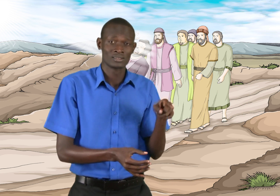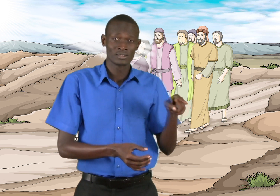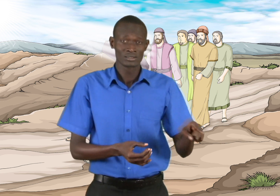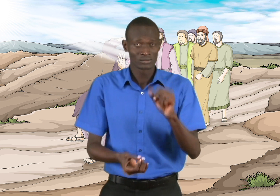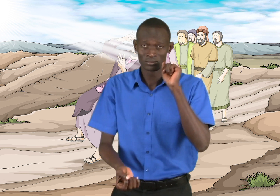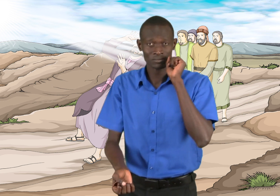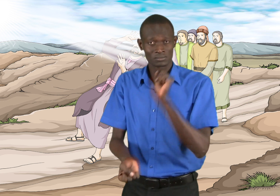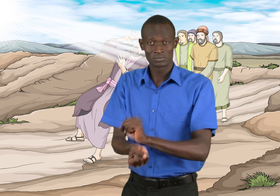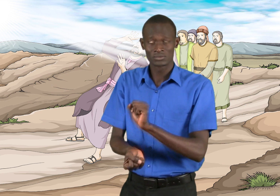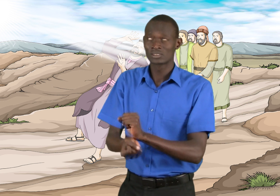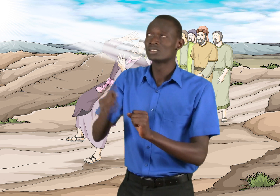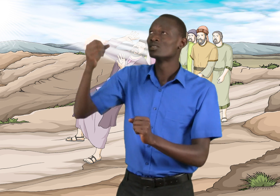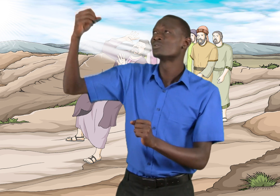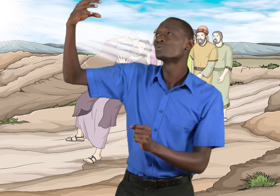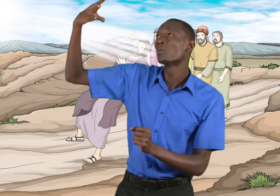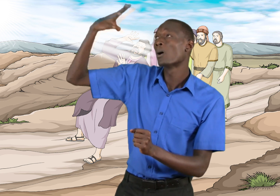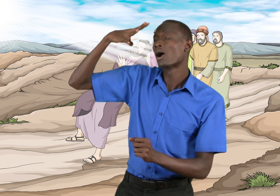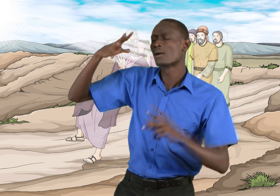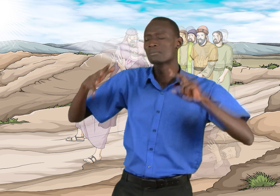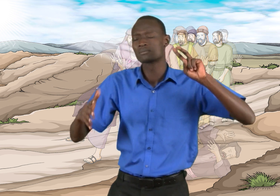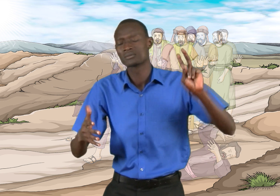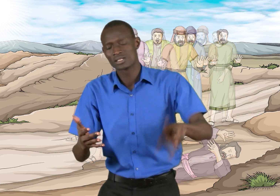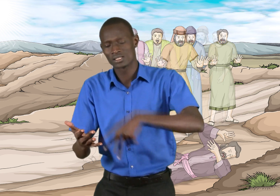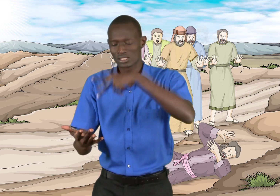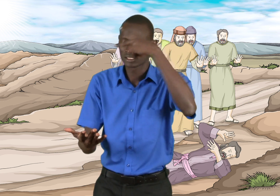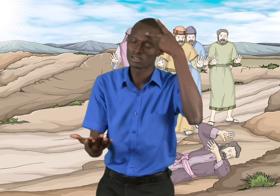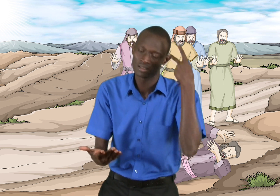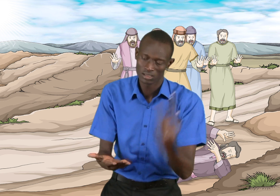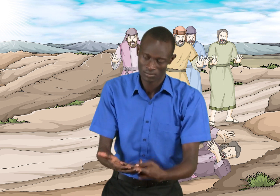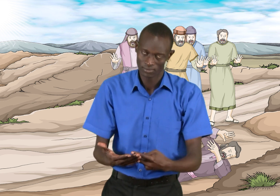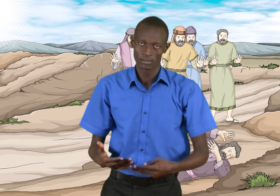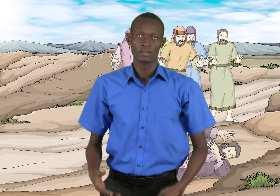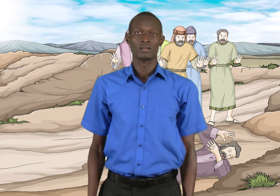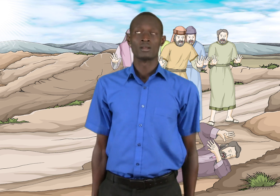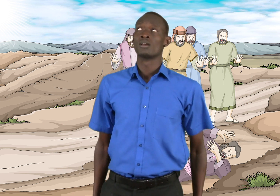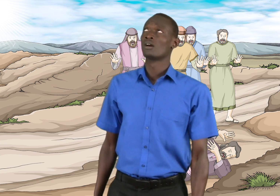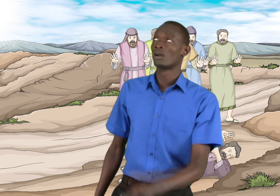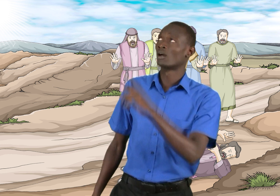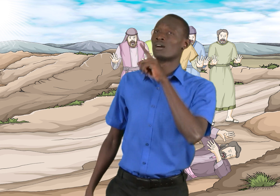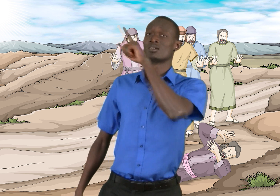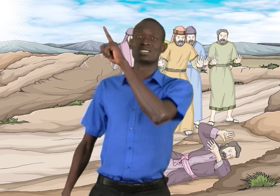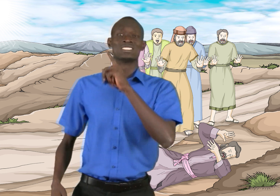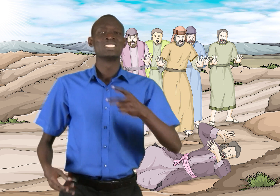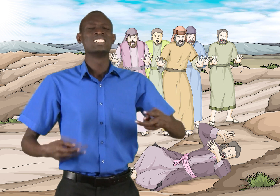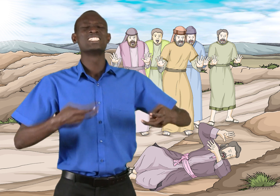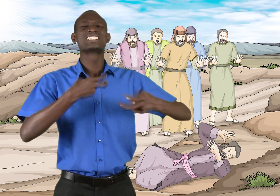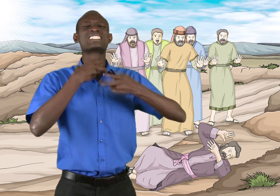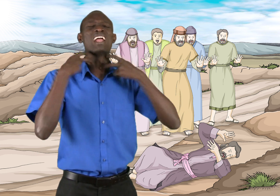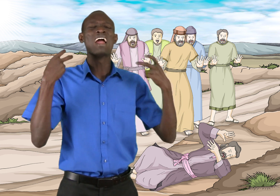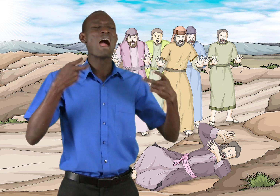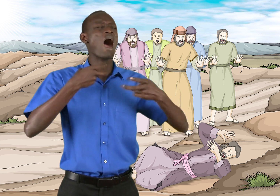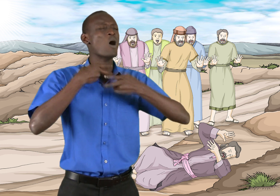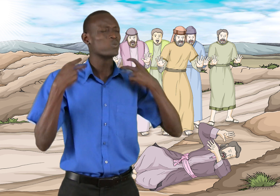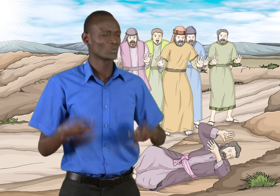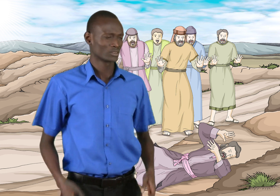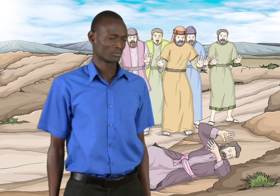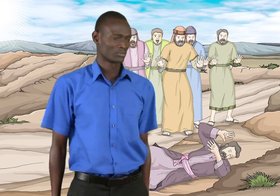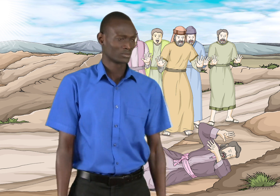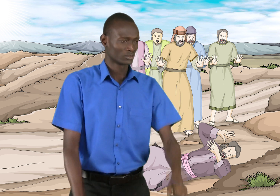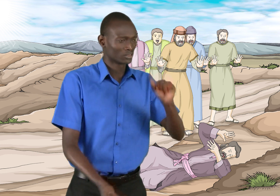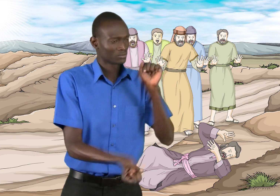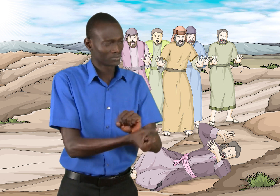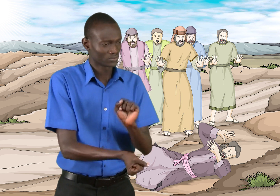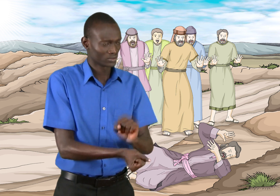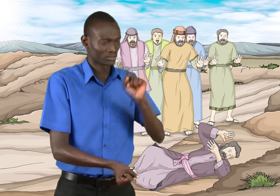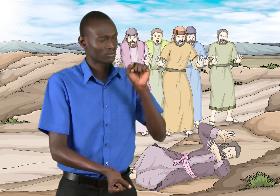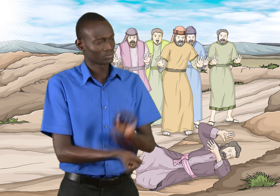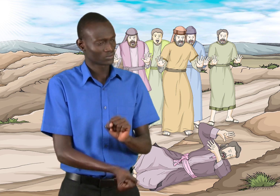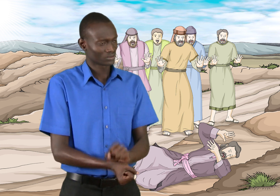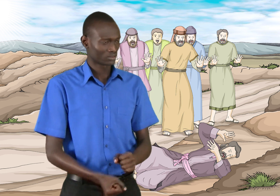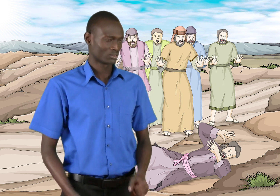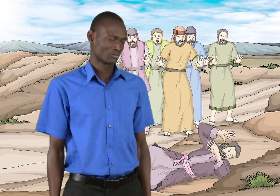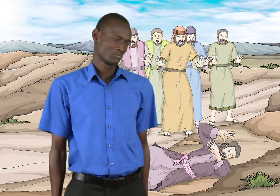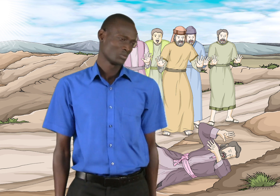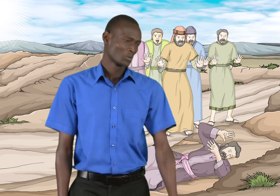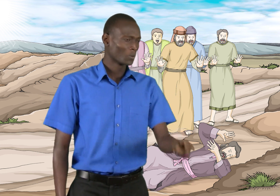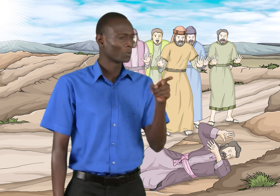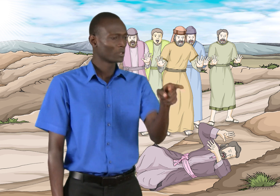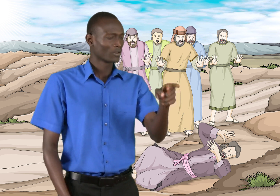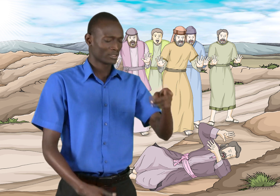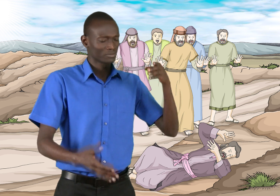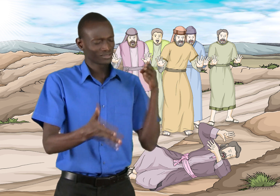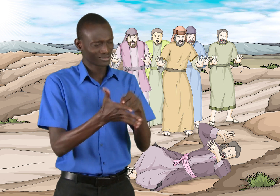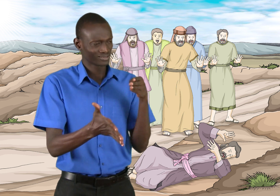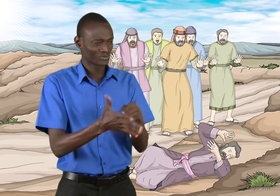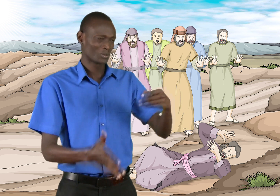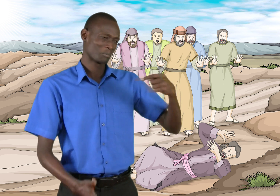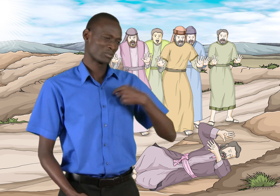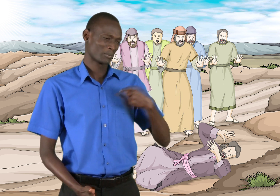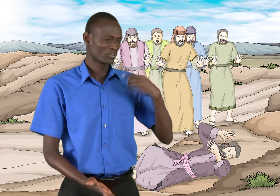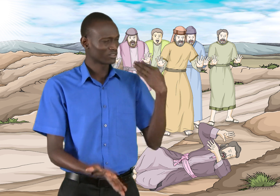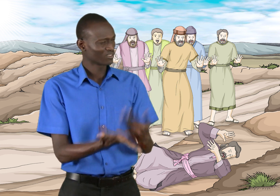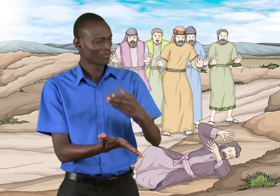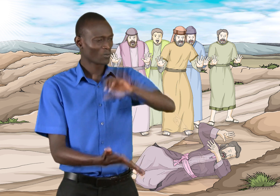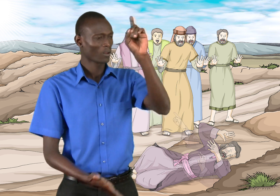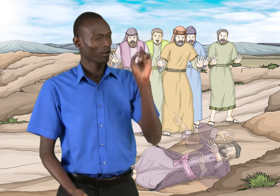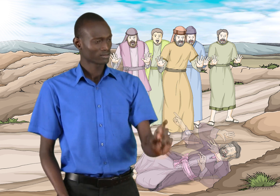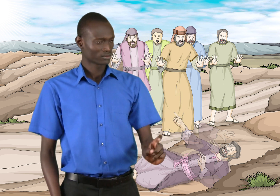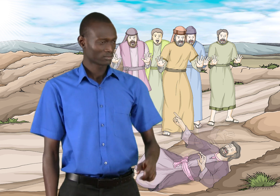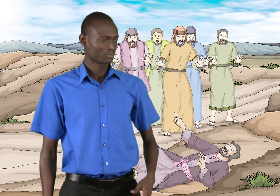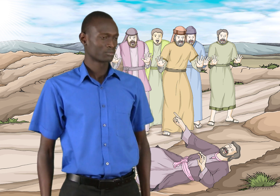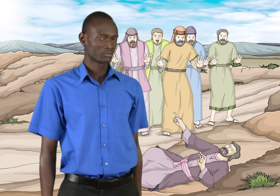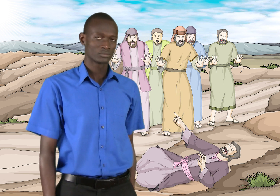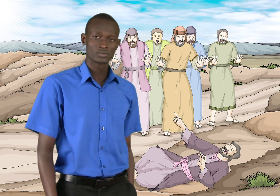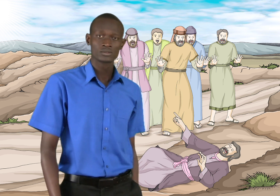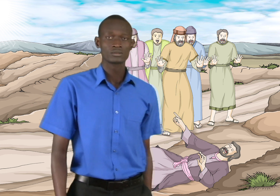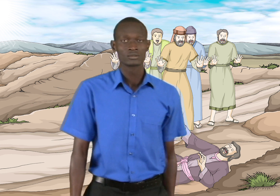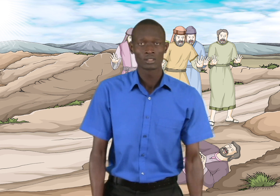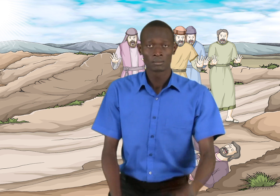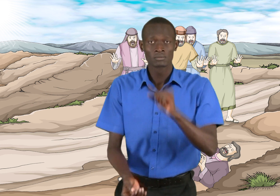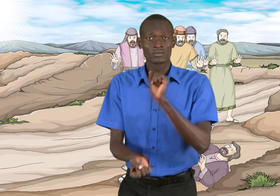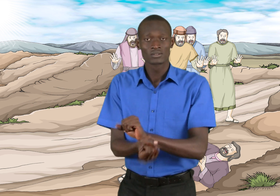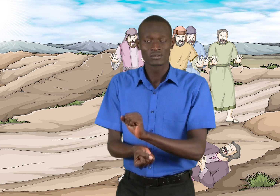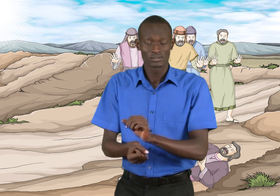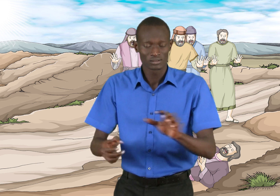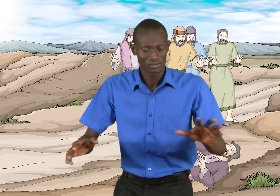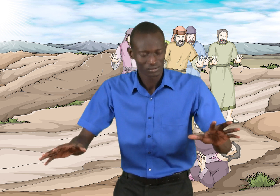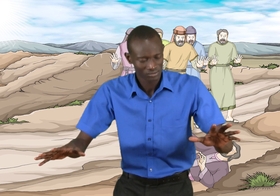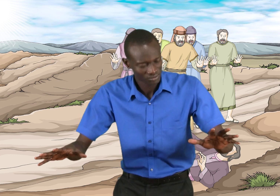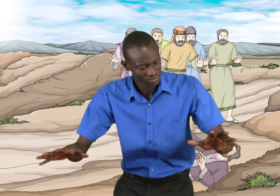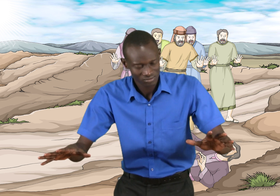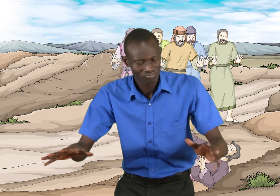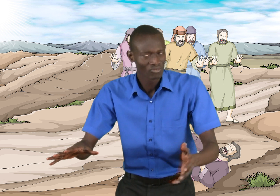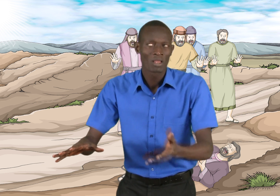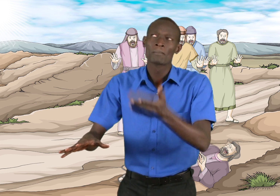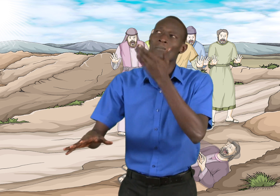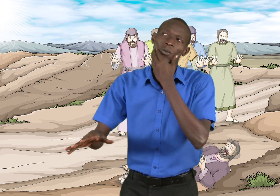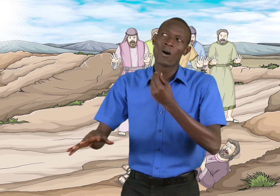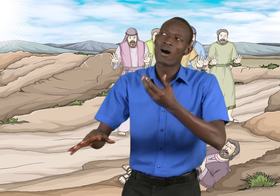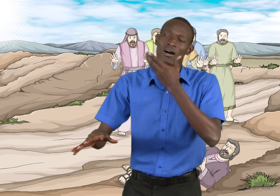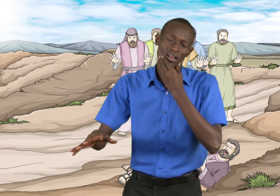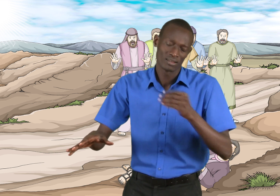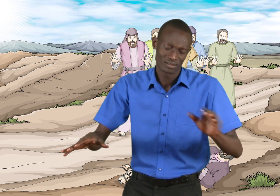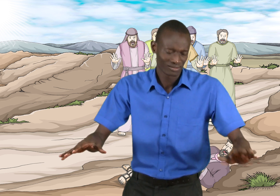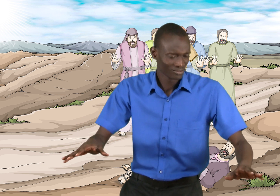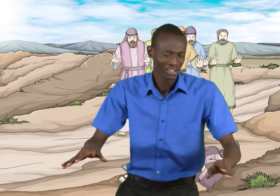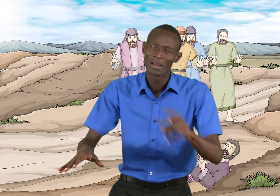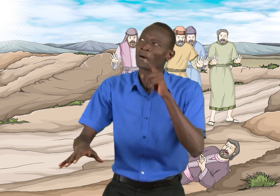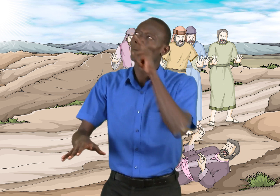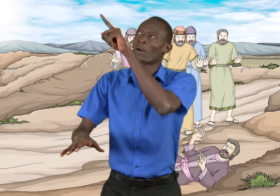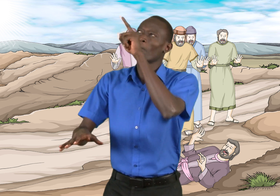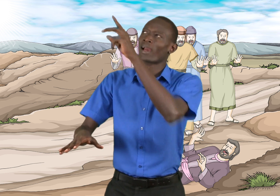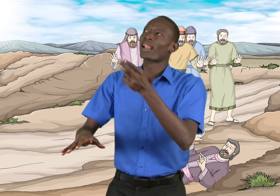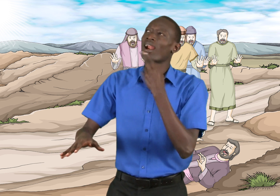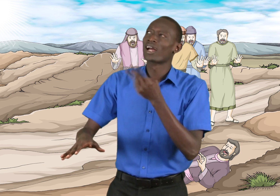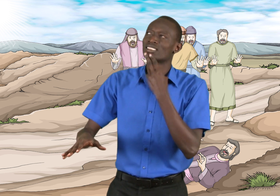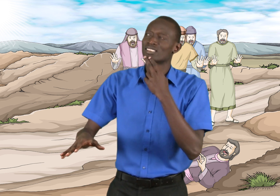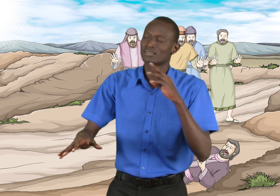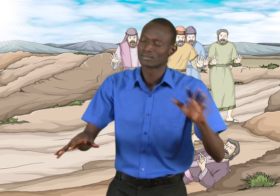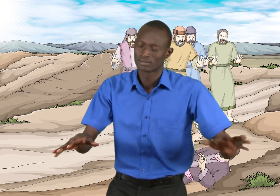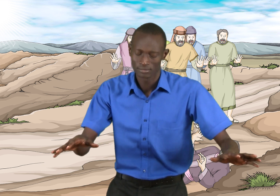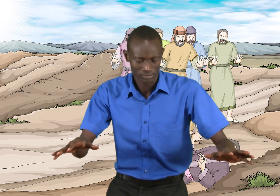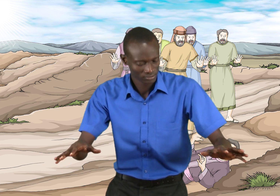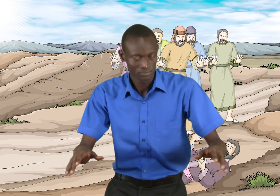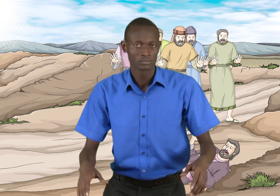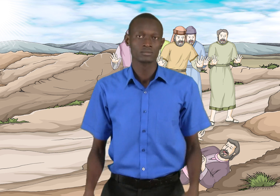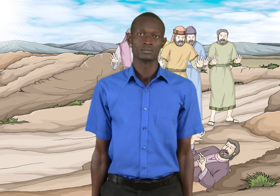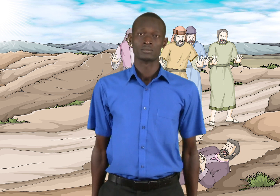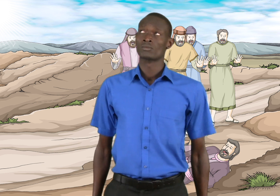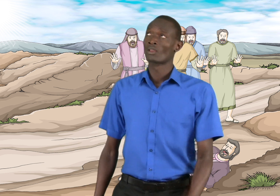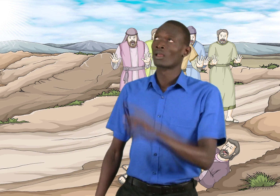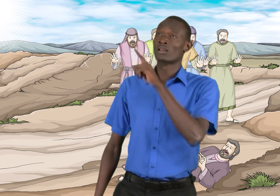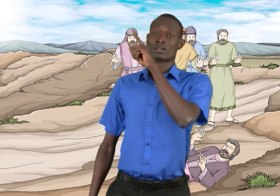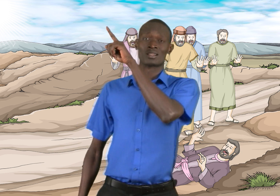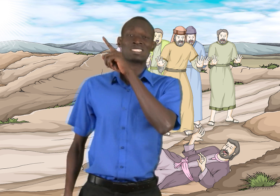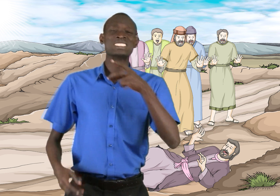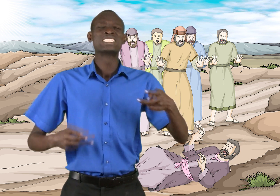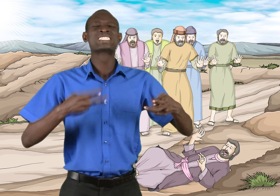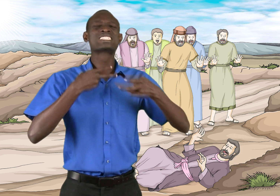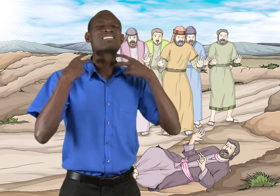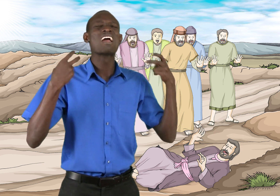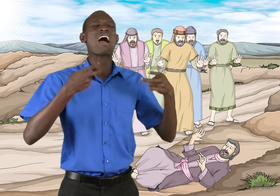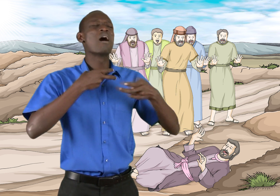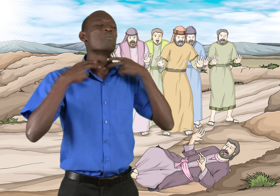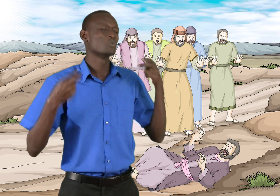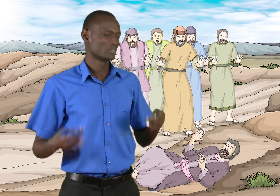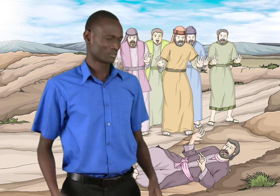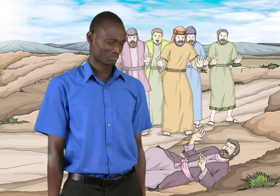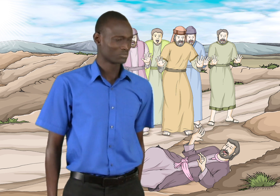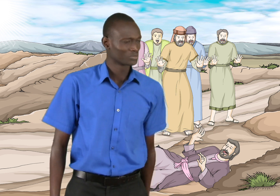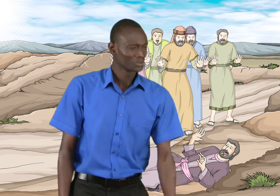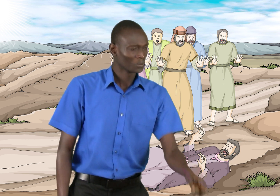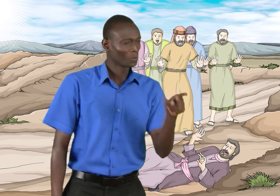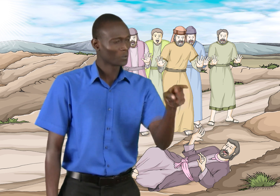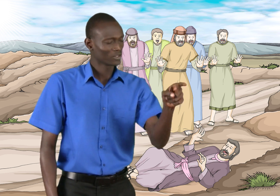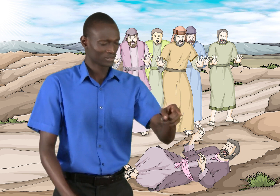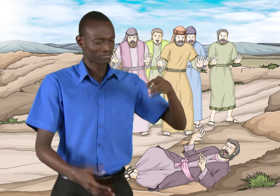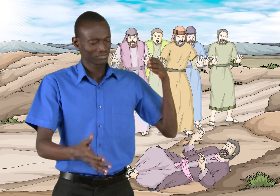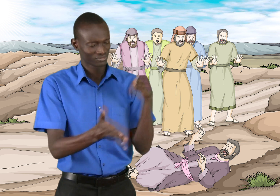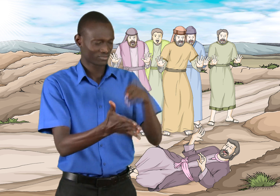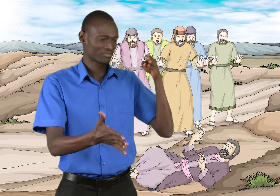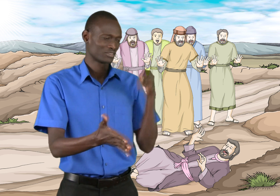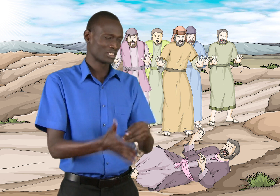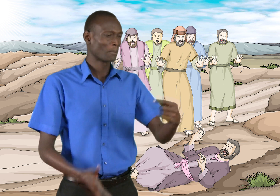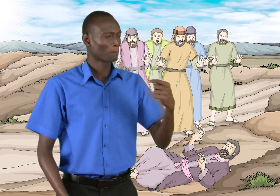He fell to the ground and heard a voice say to him, “Saul, Saul, why do you persecute Me?”